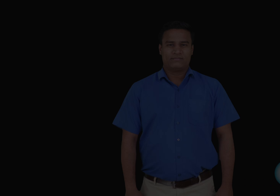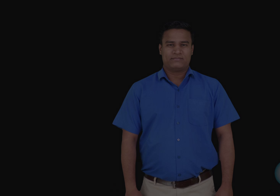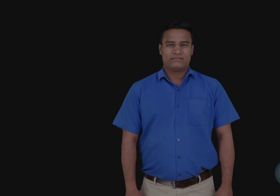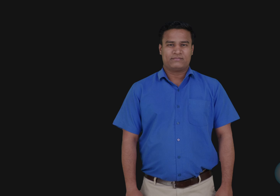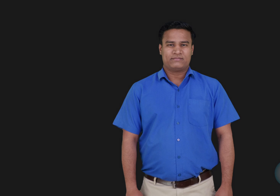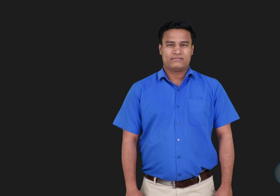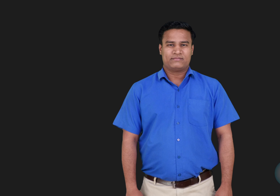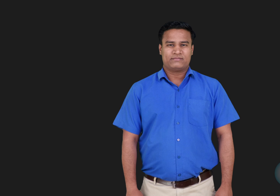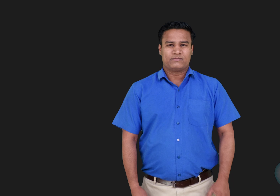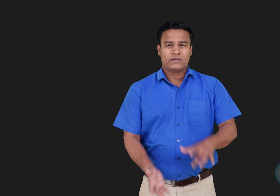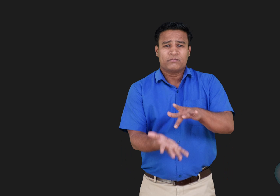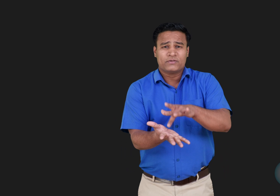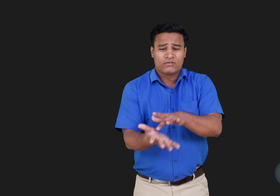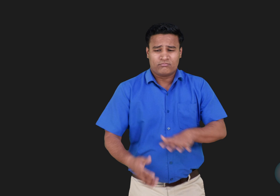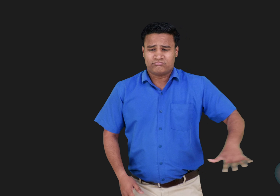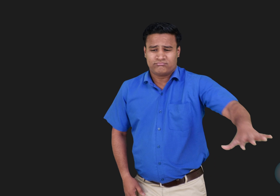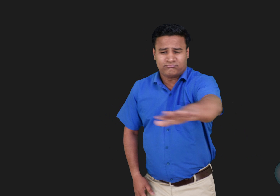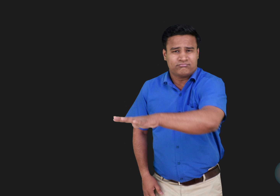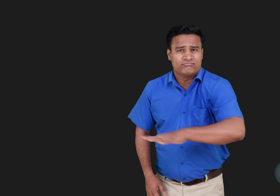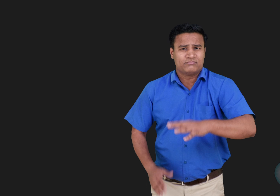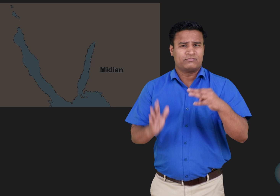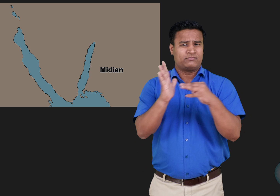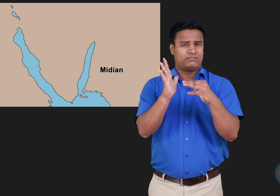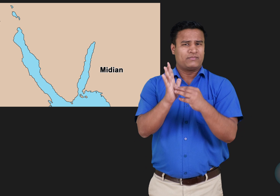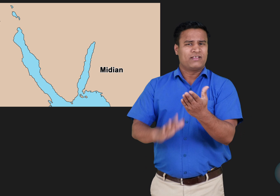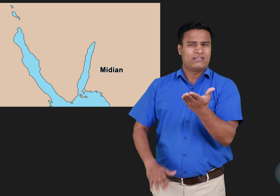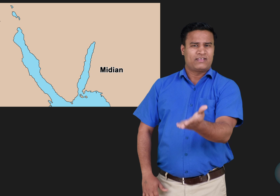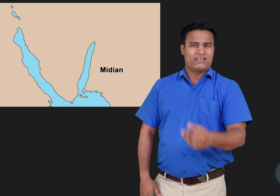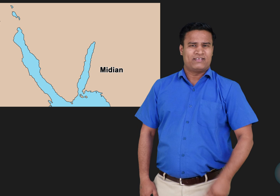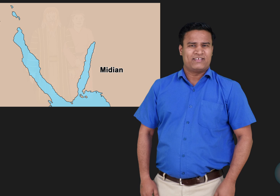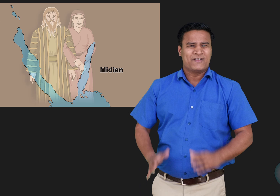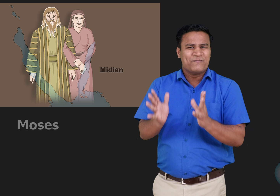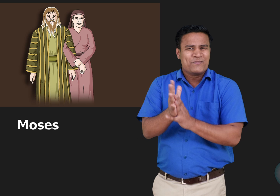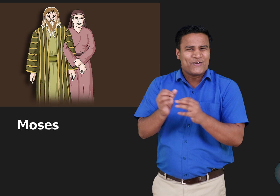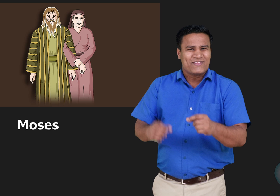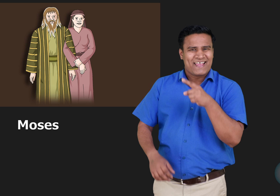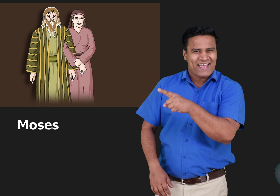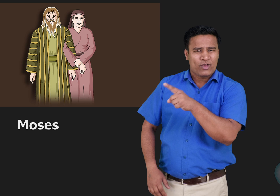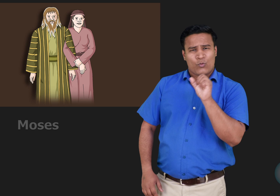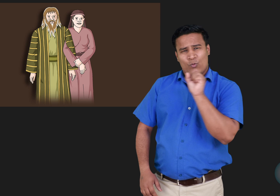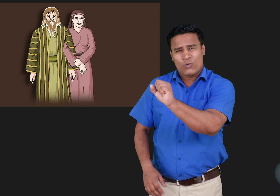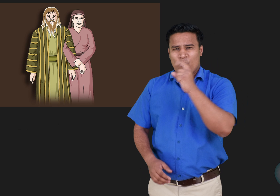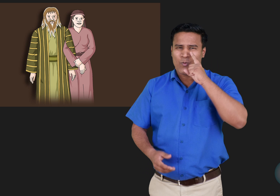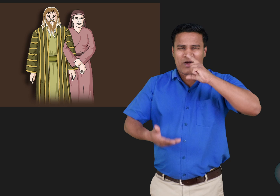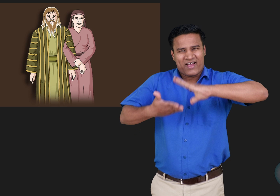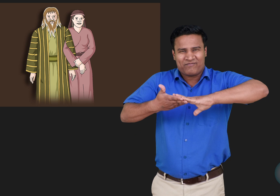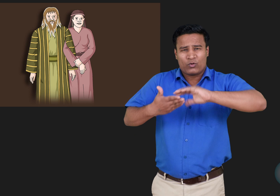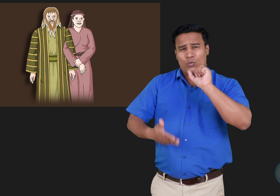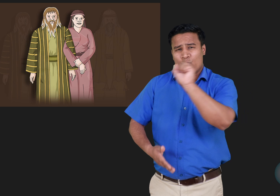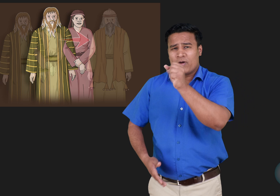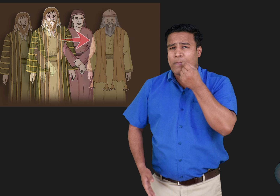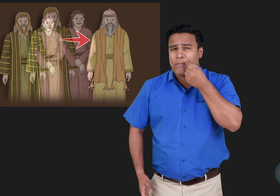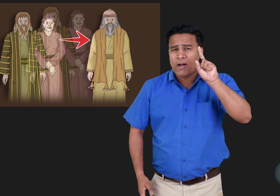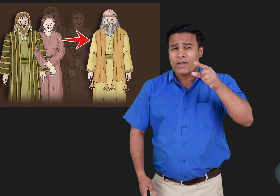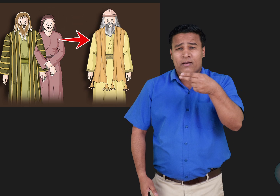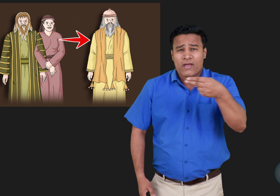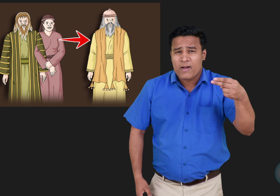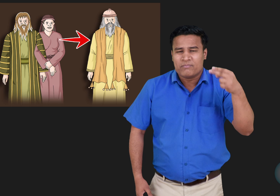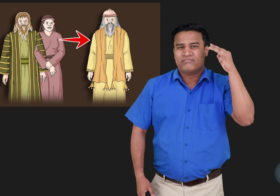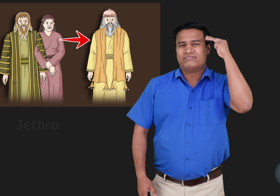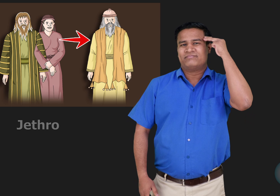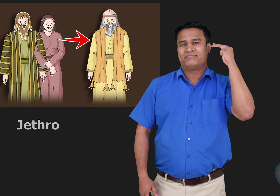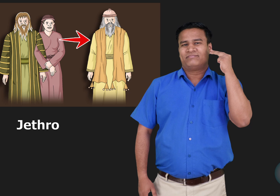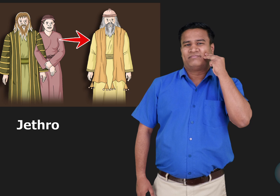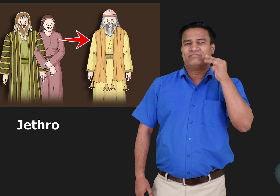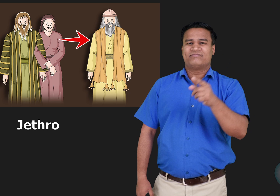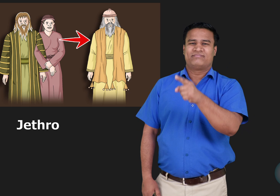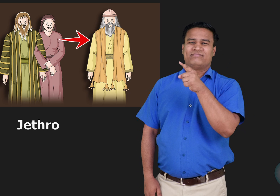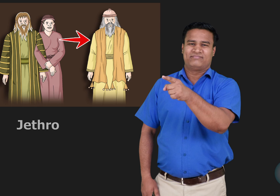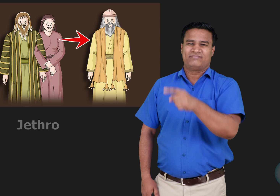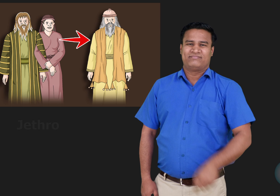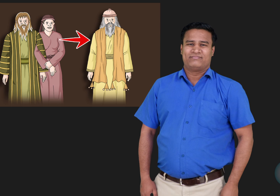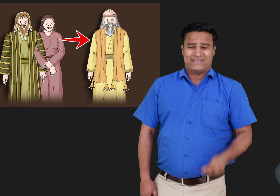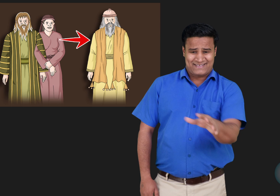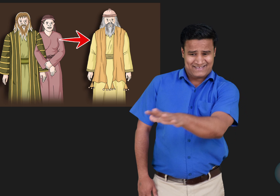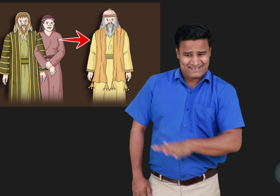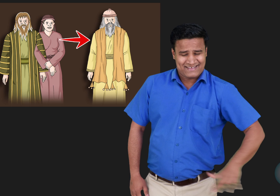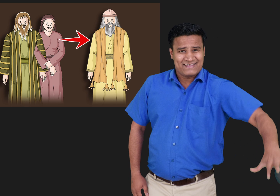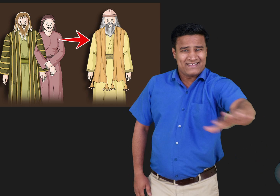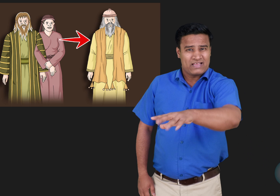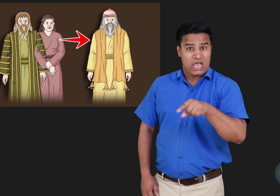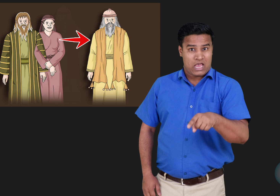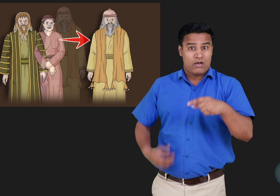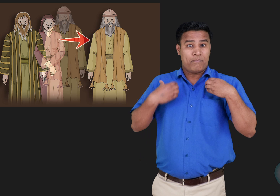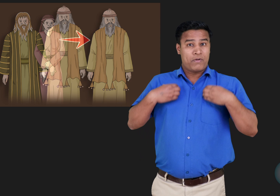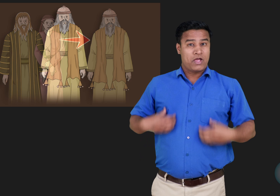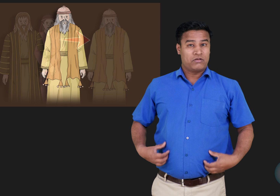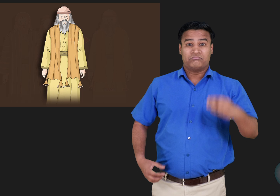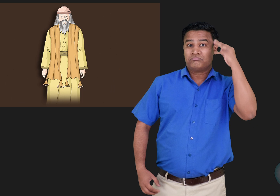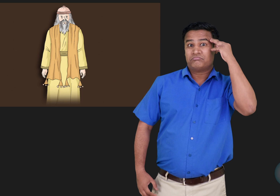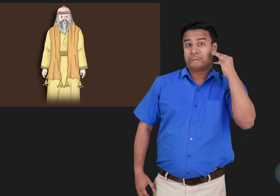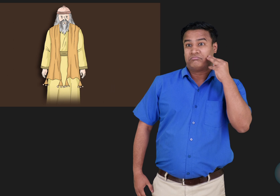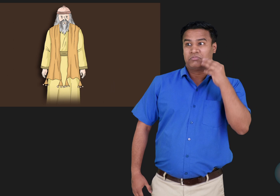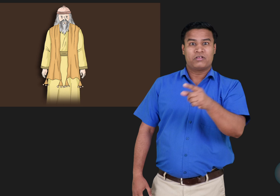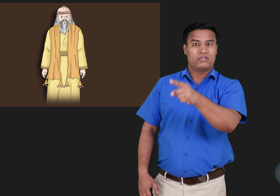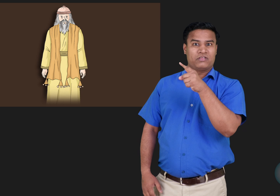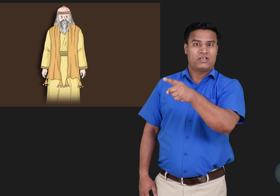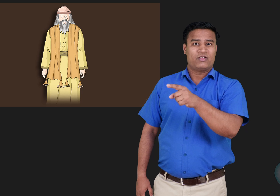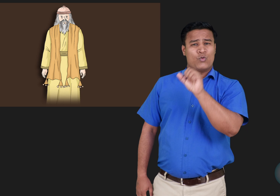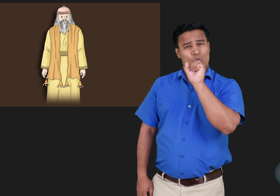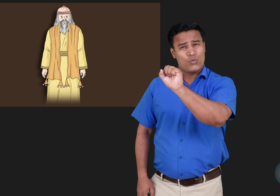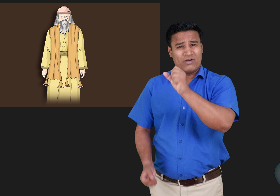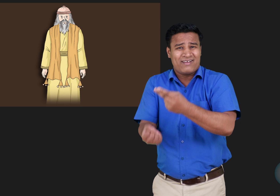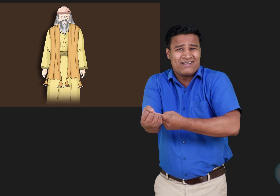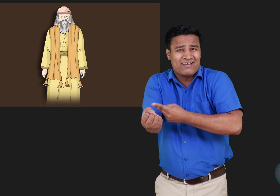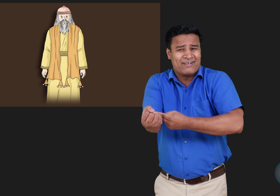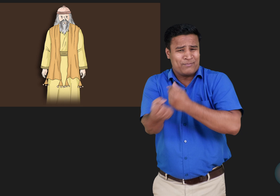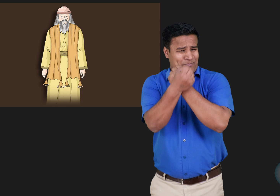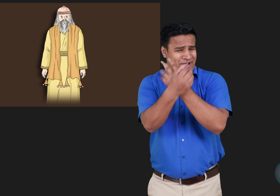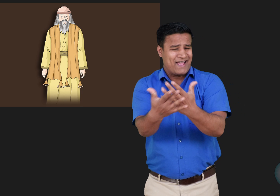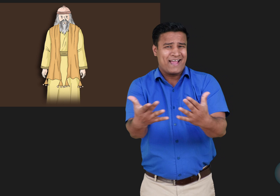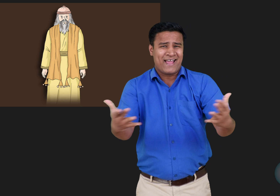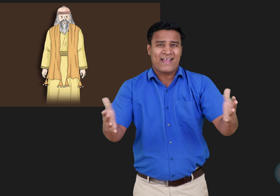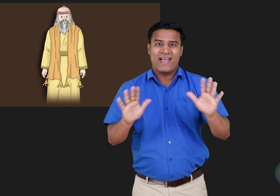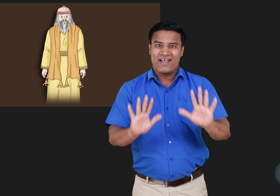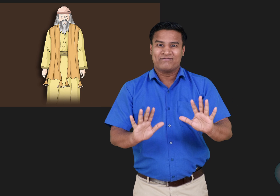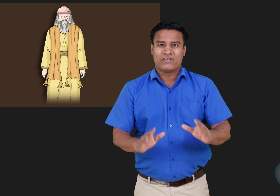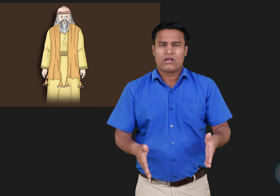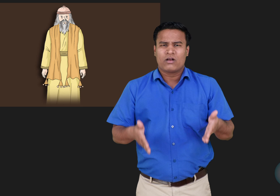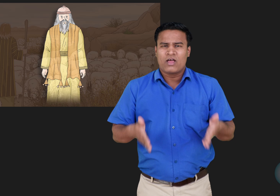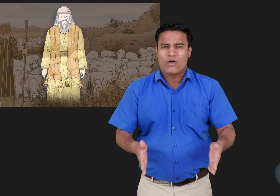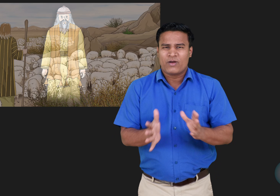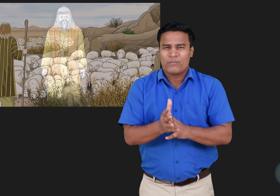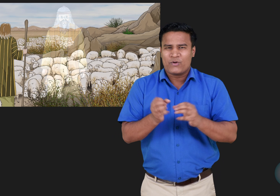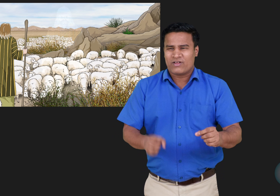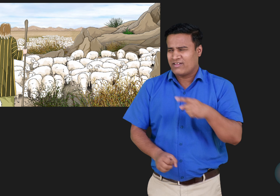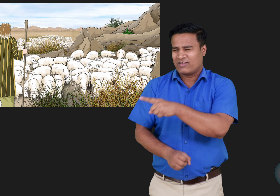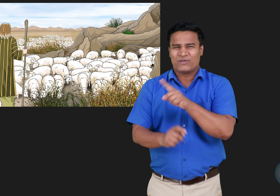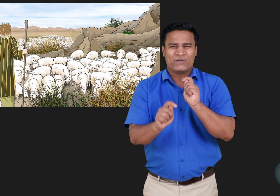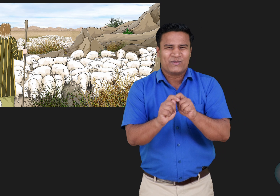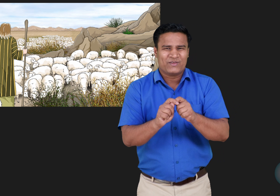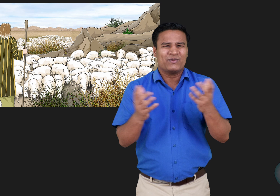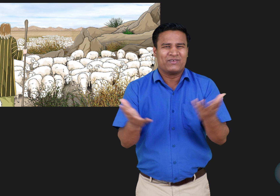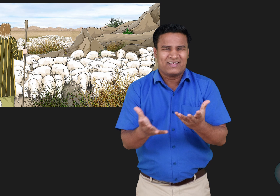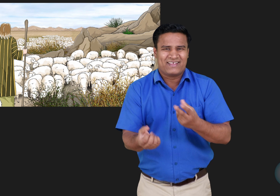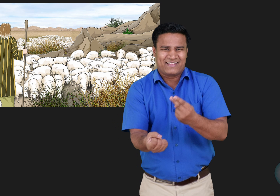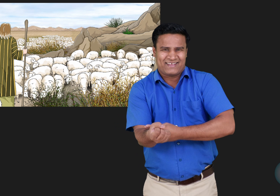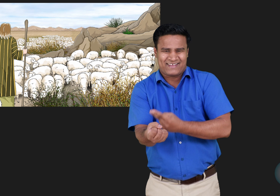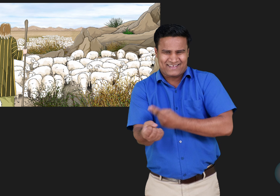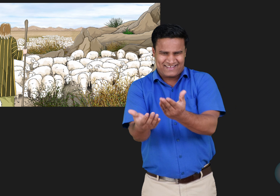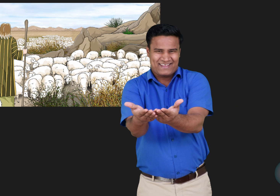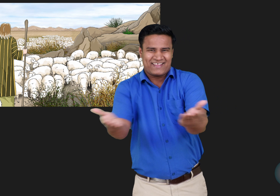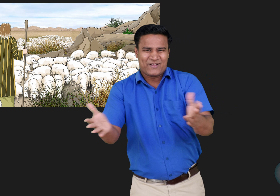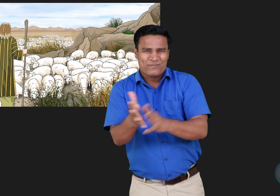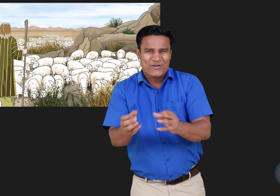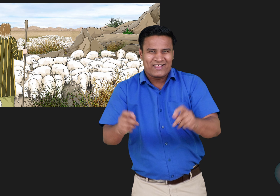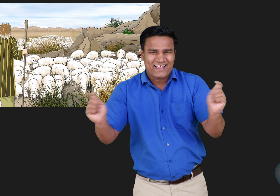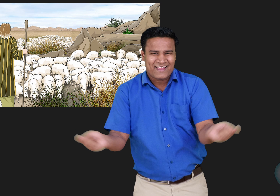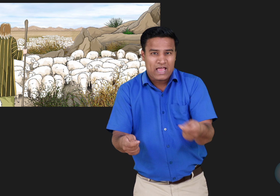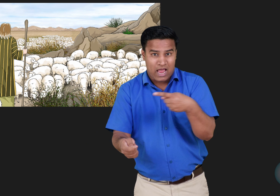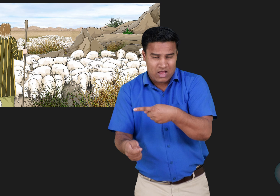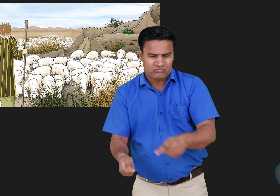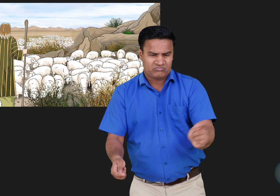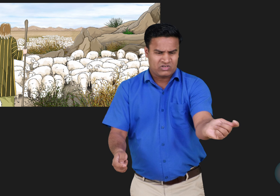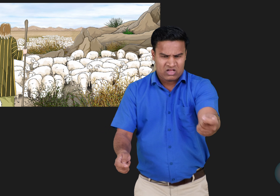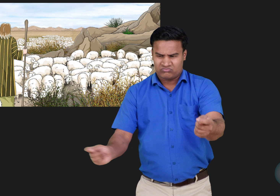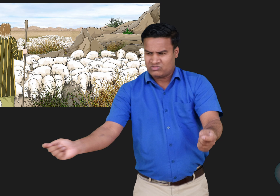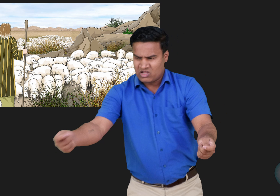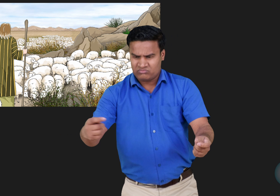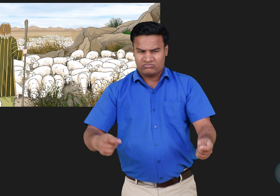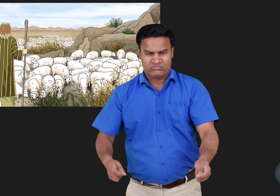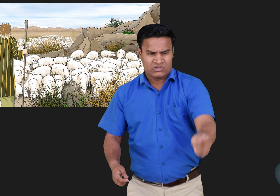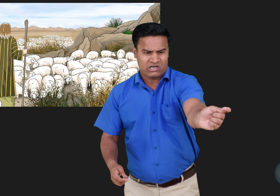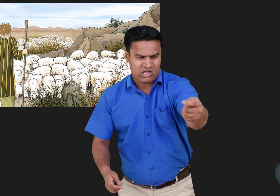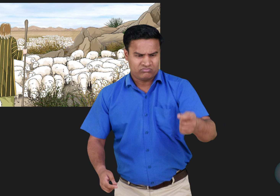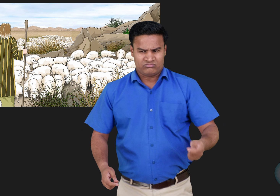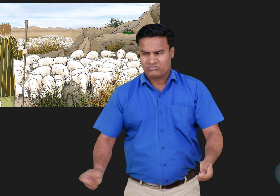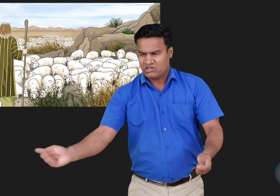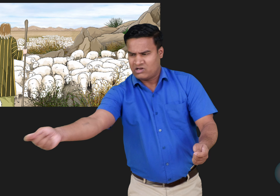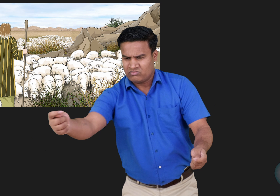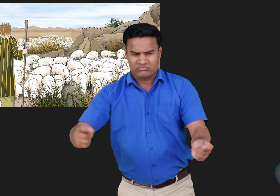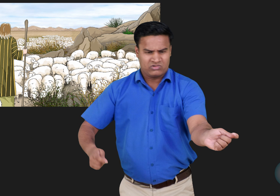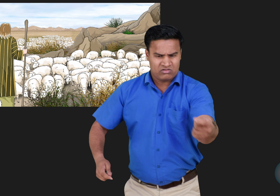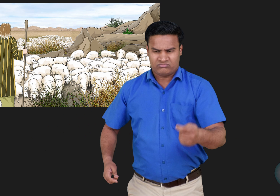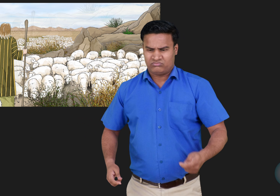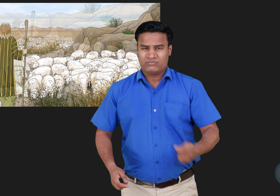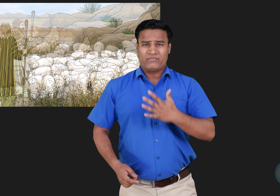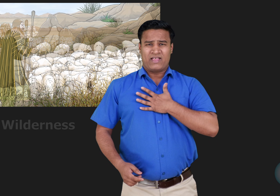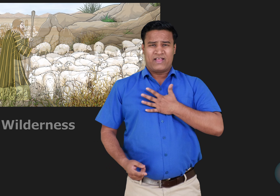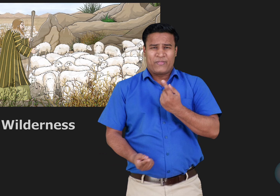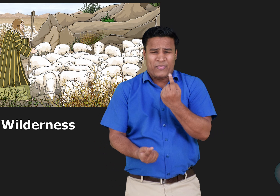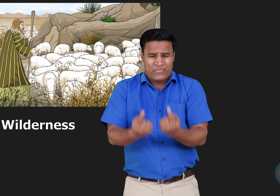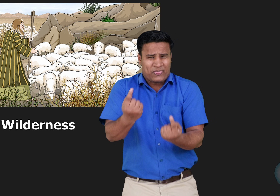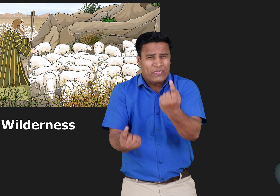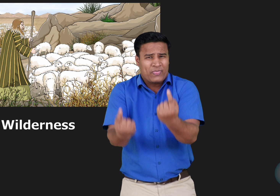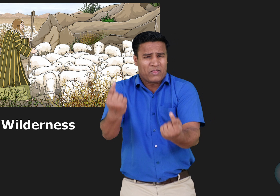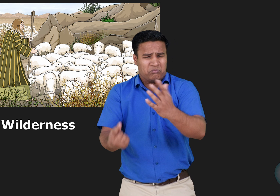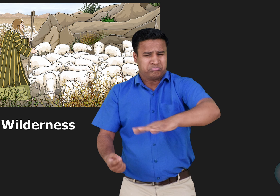Meanwhile, Moses was shepherding the flock of his father-in-law Jethro, the priest of Midian.